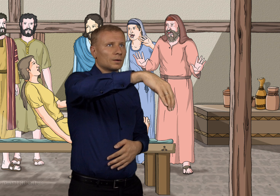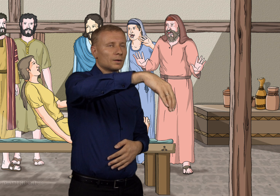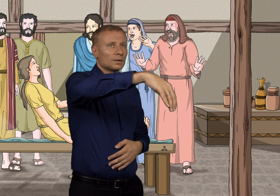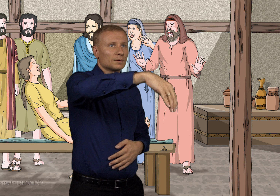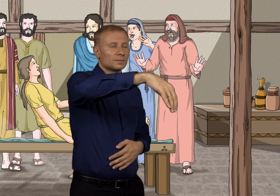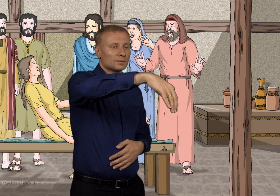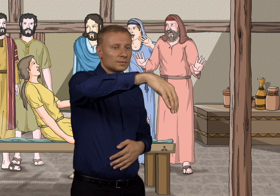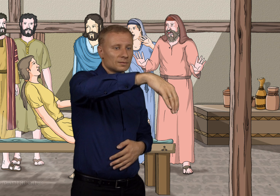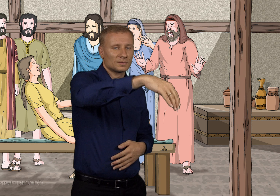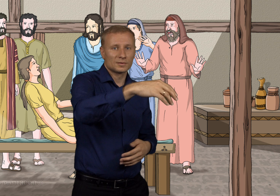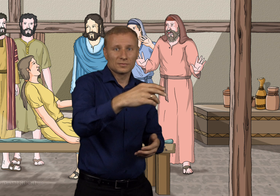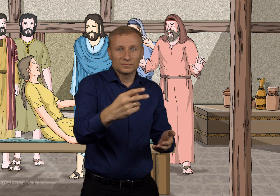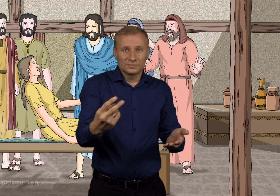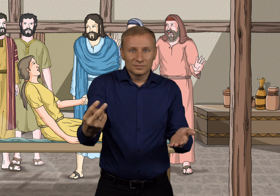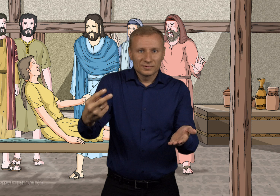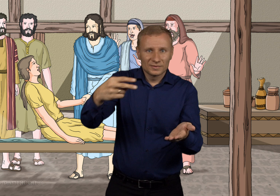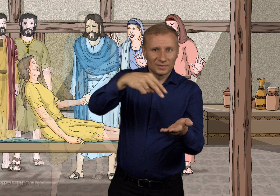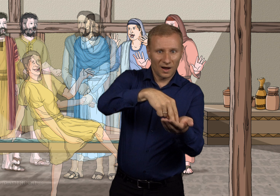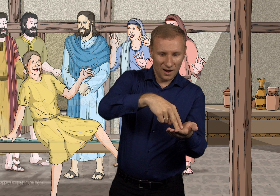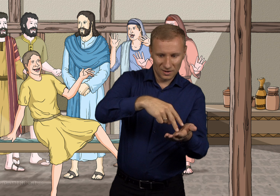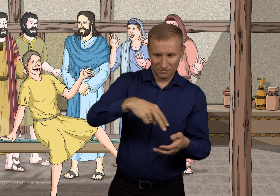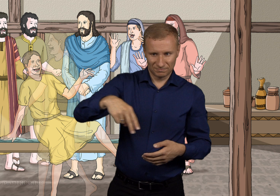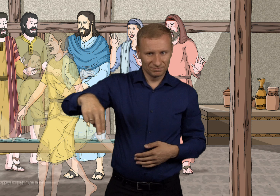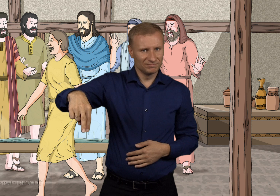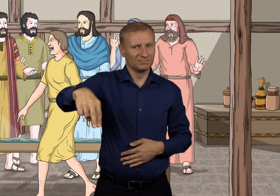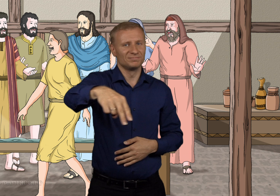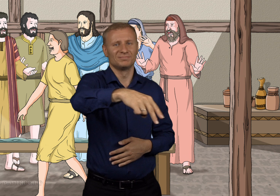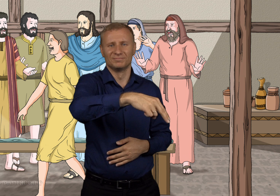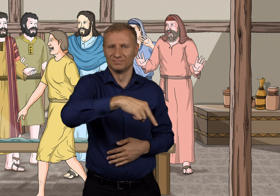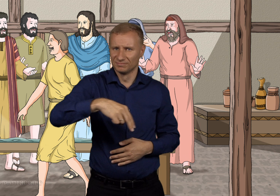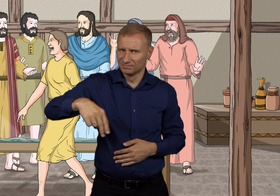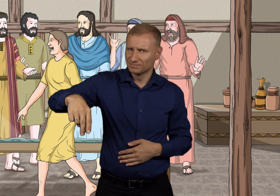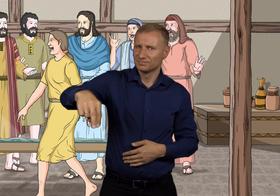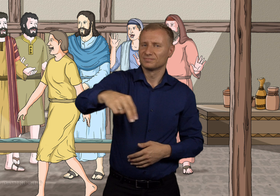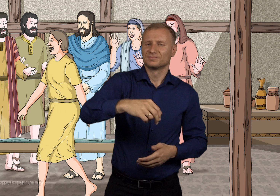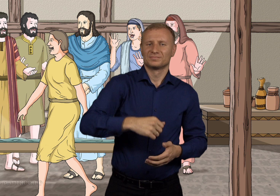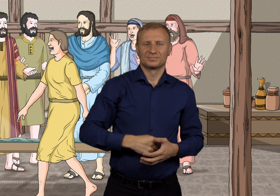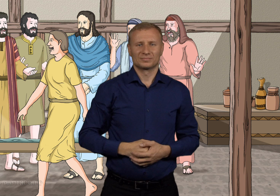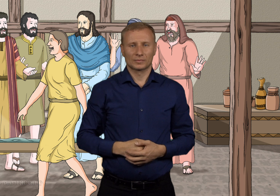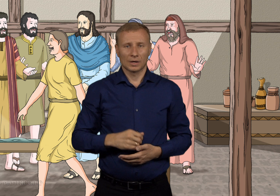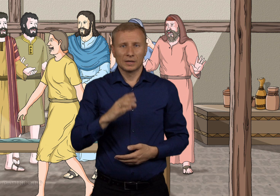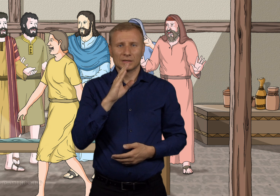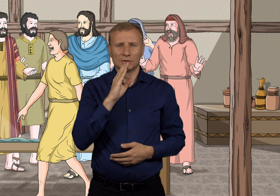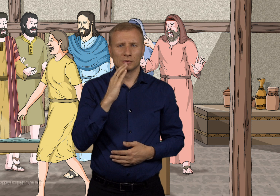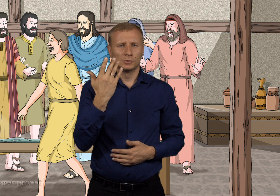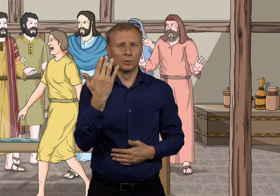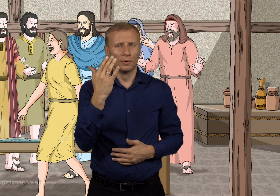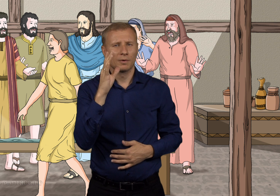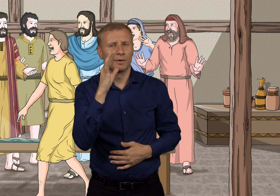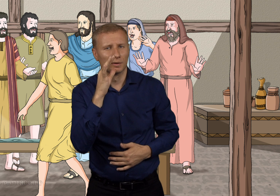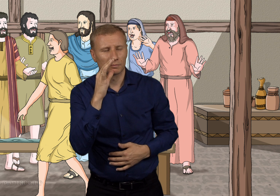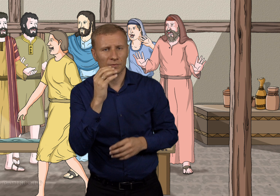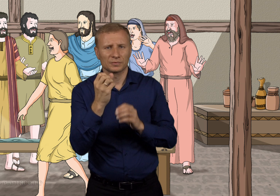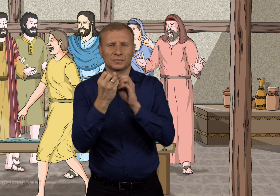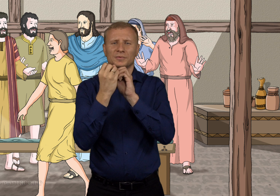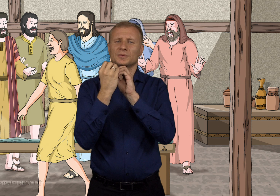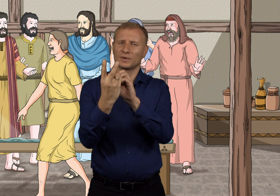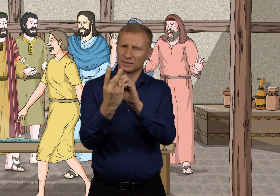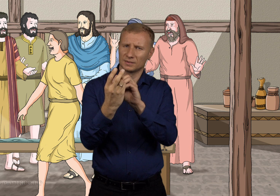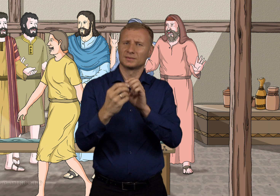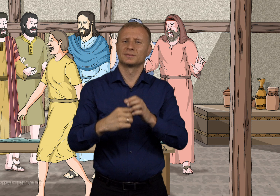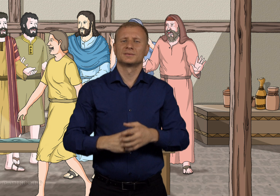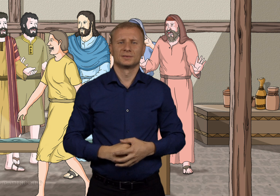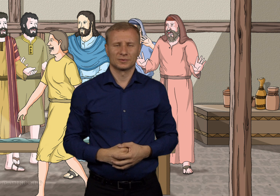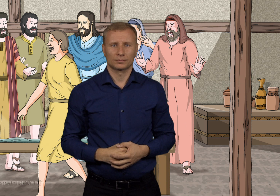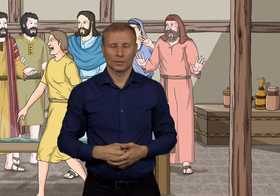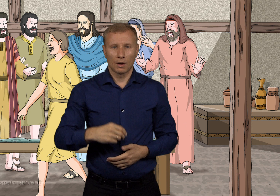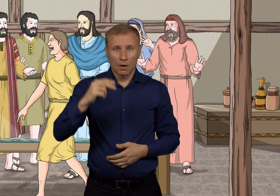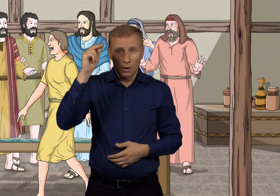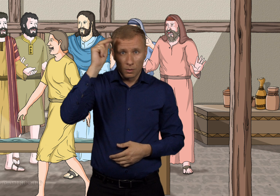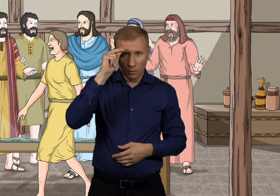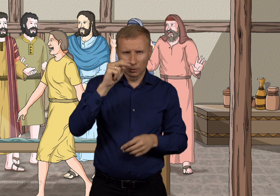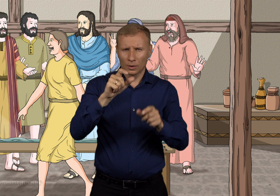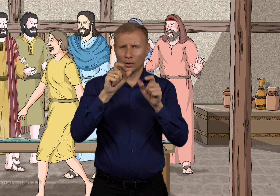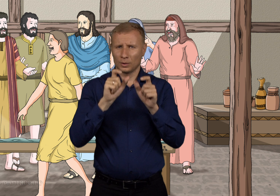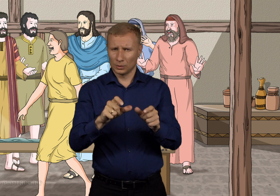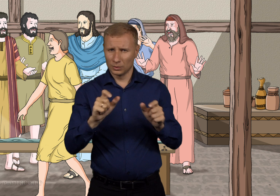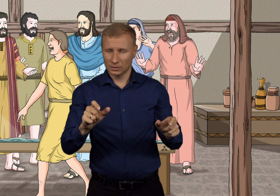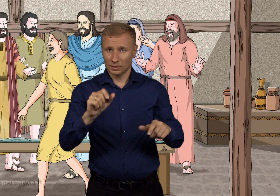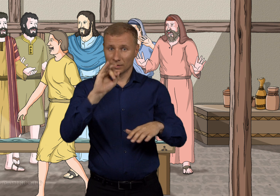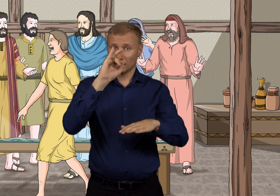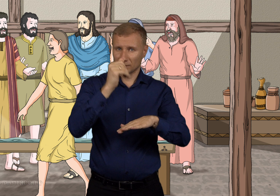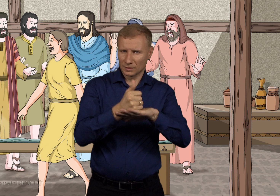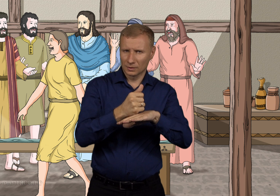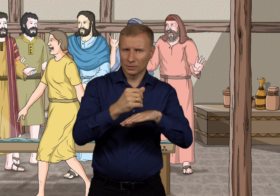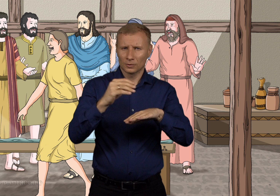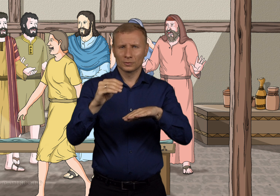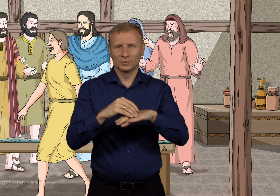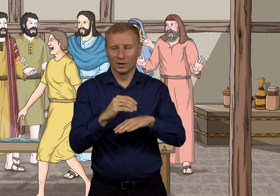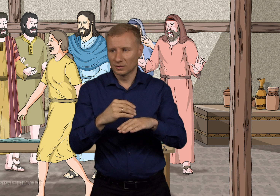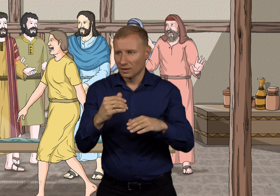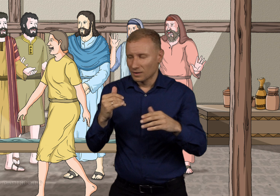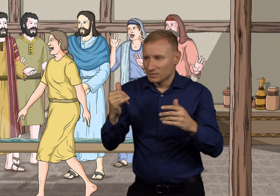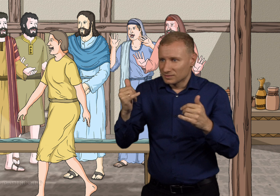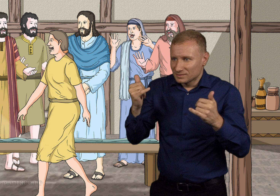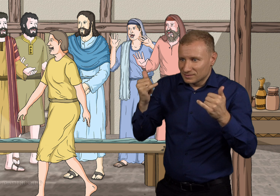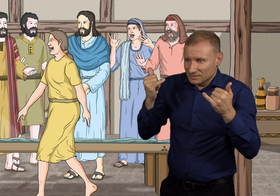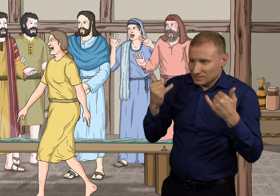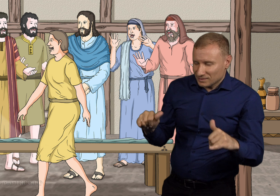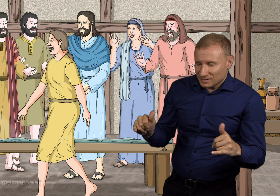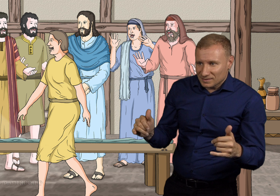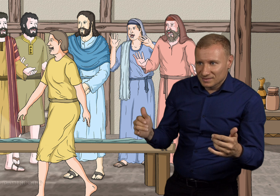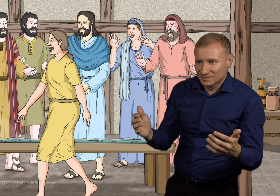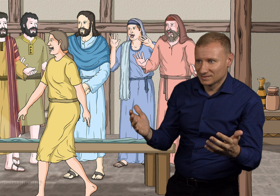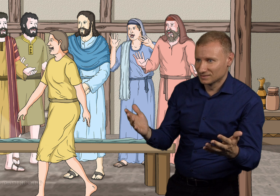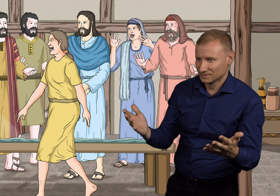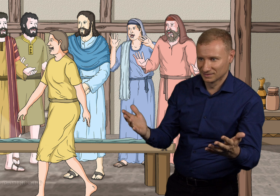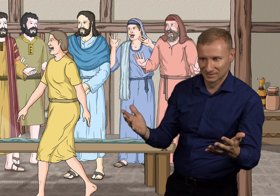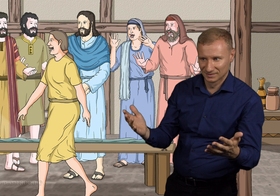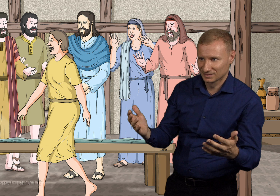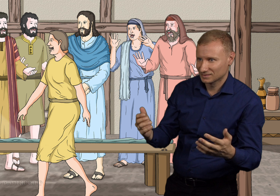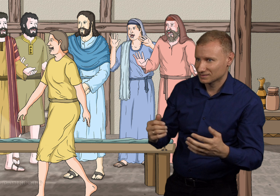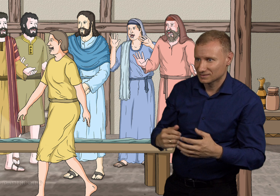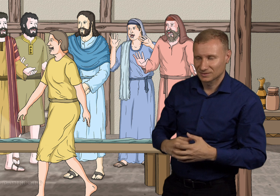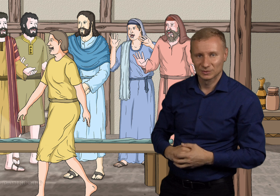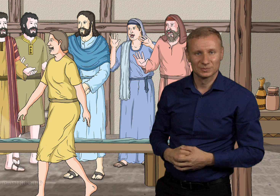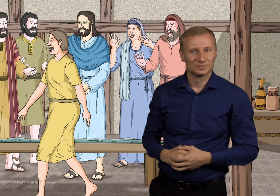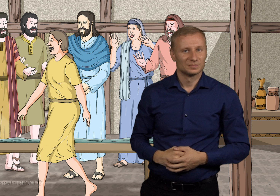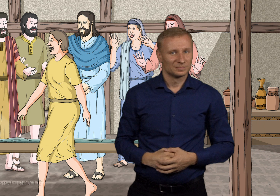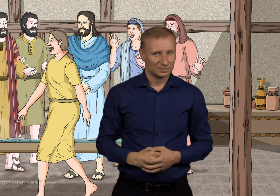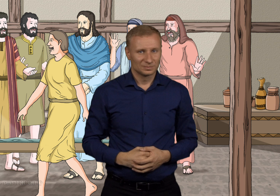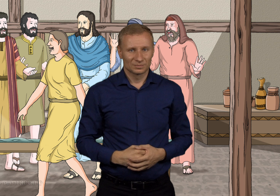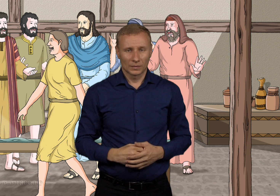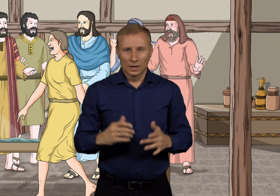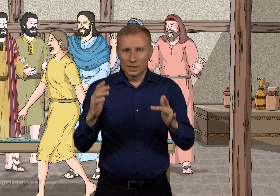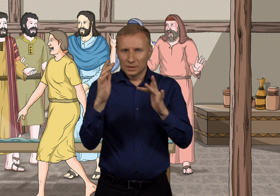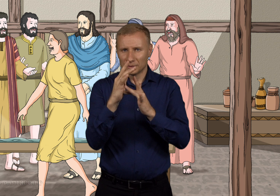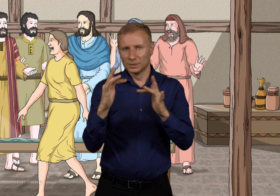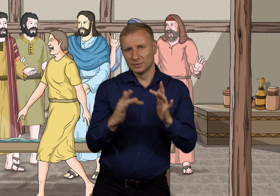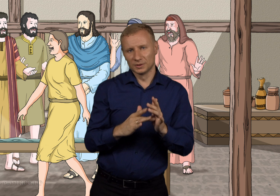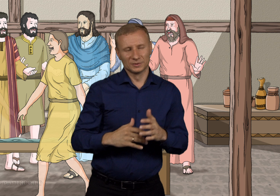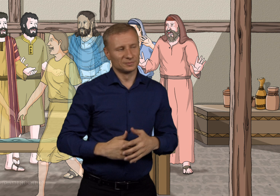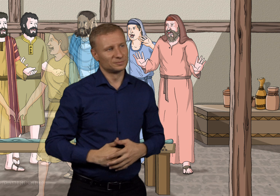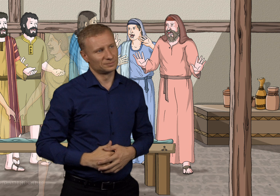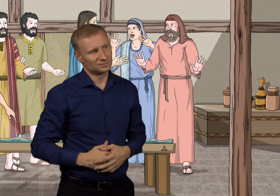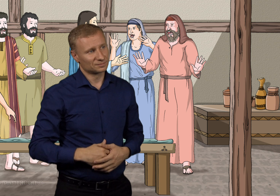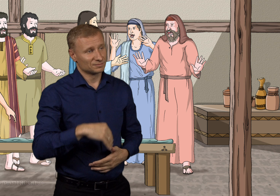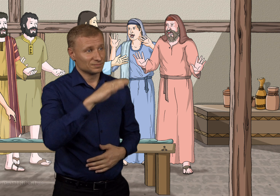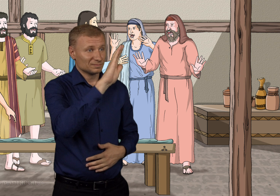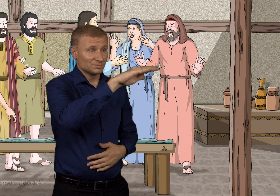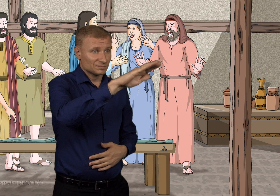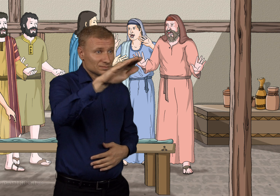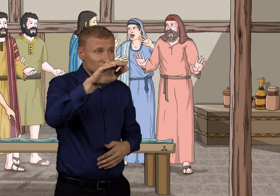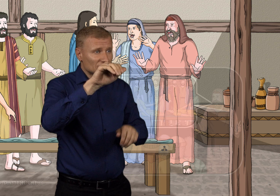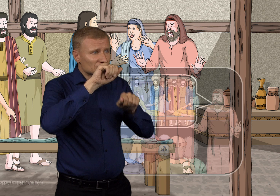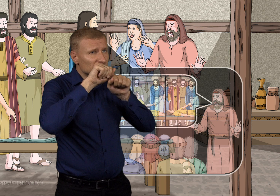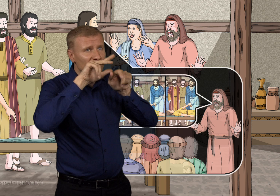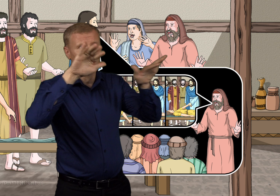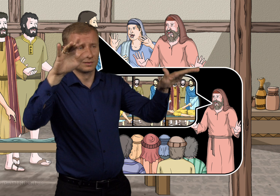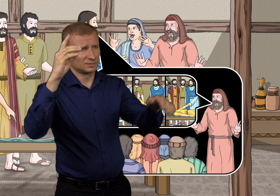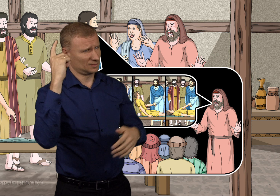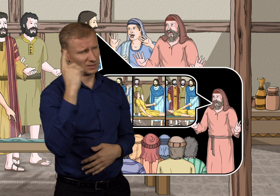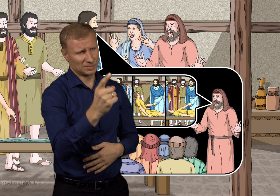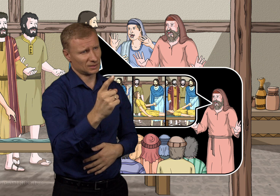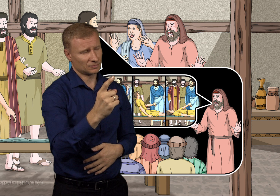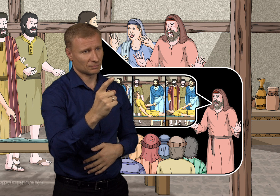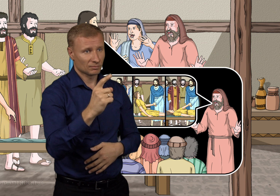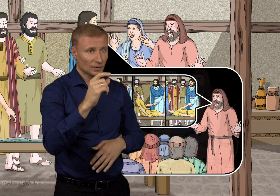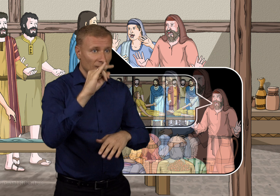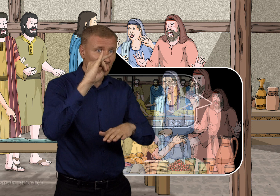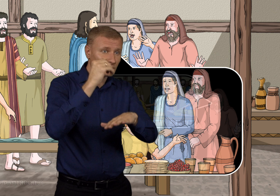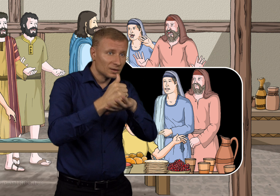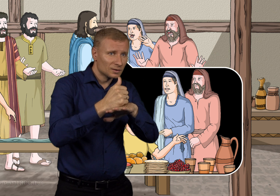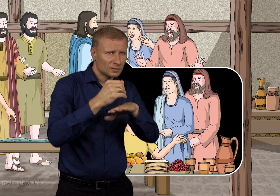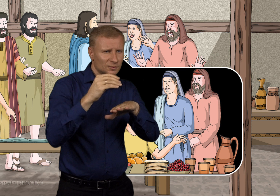Immediately the girl got up and began to walk around. She was twelve years old, and at once they were utterly astounded.